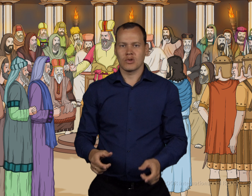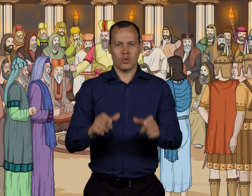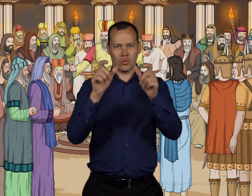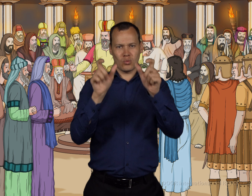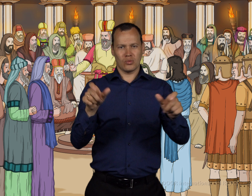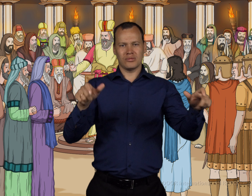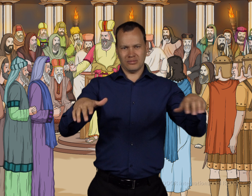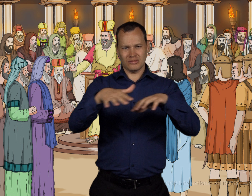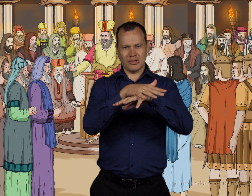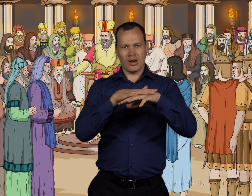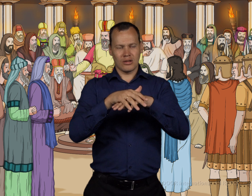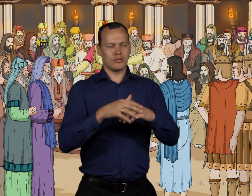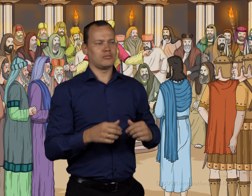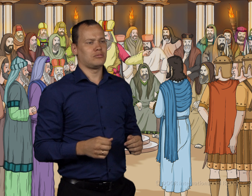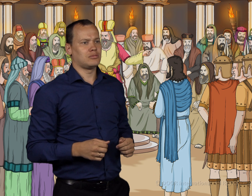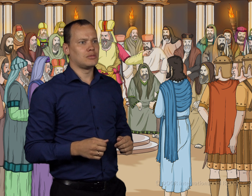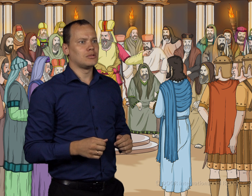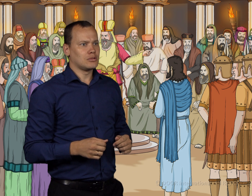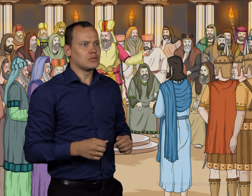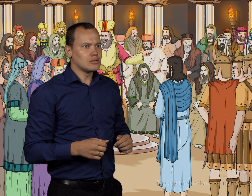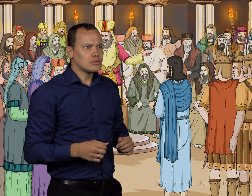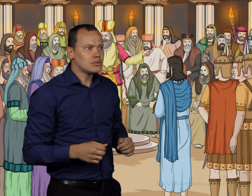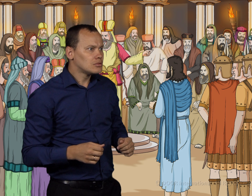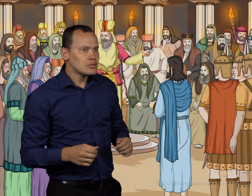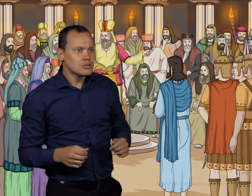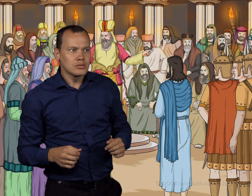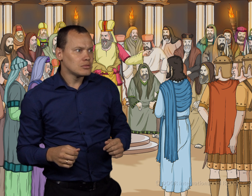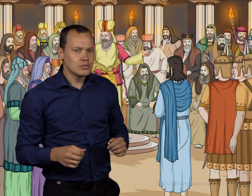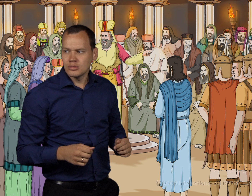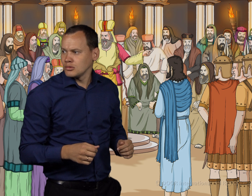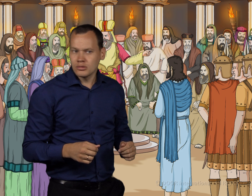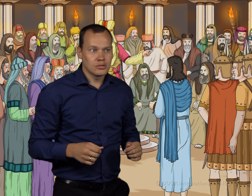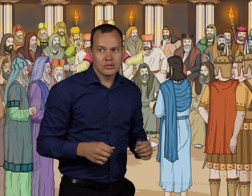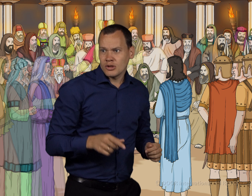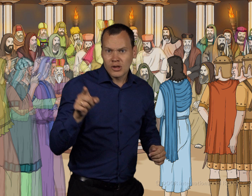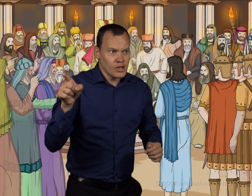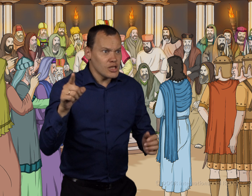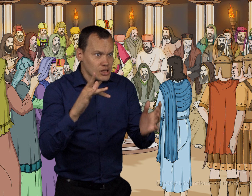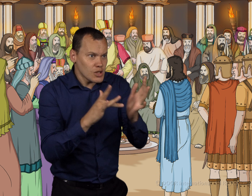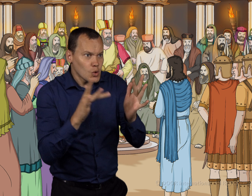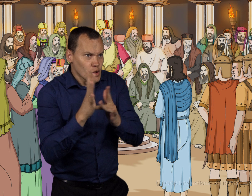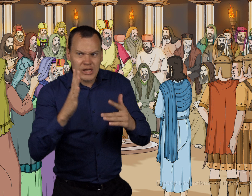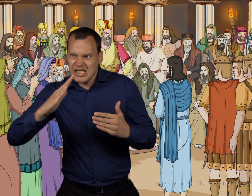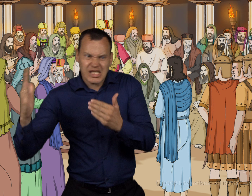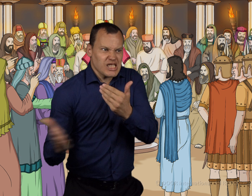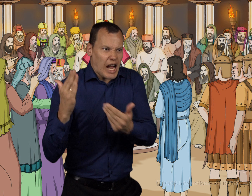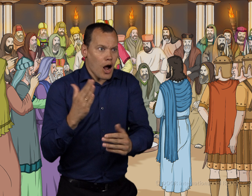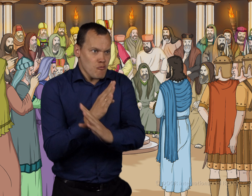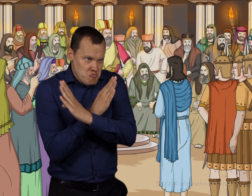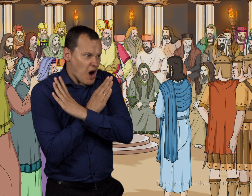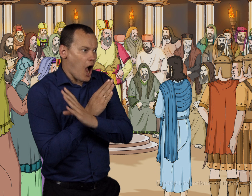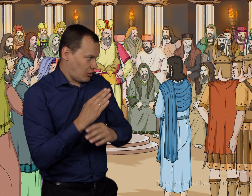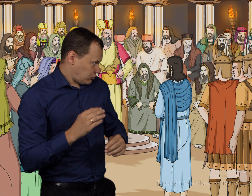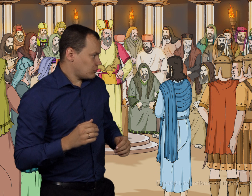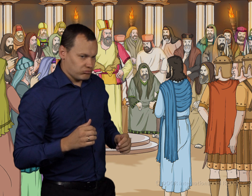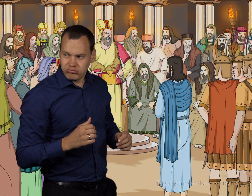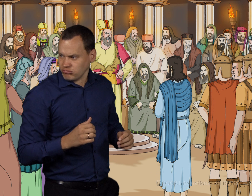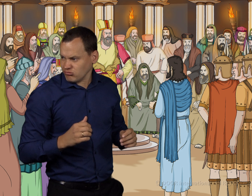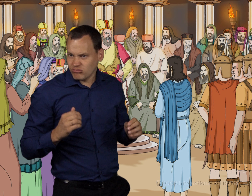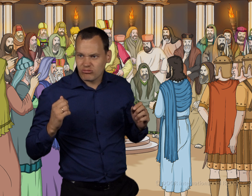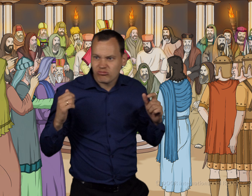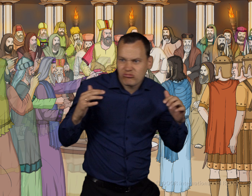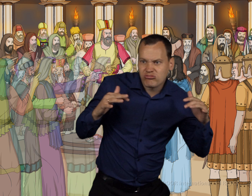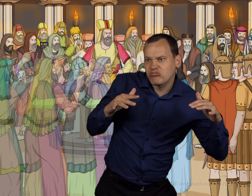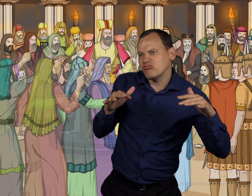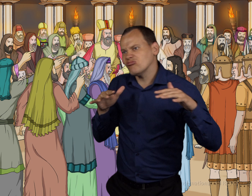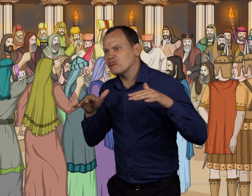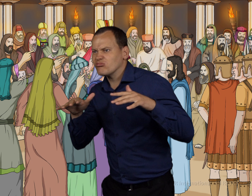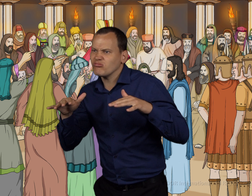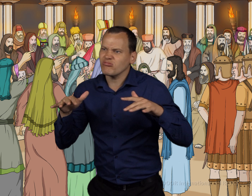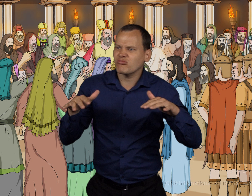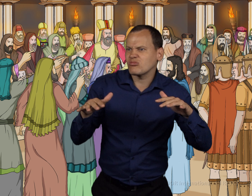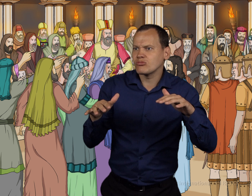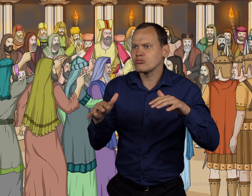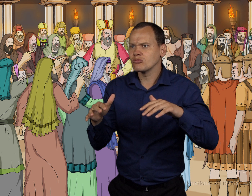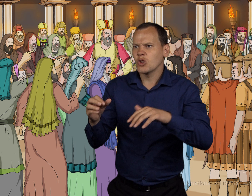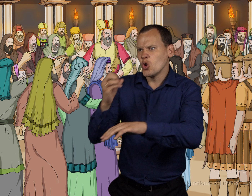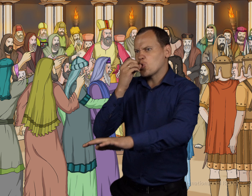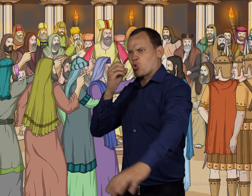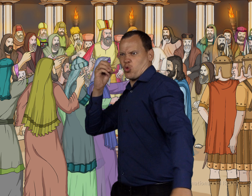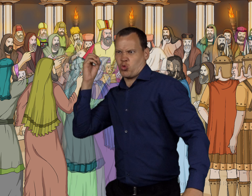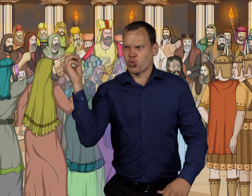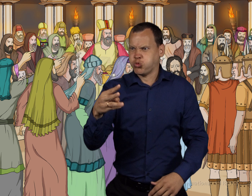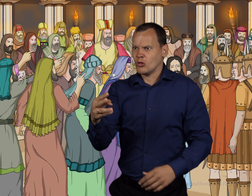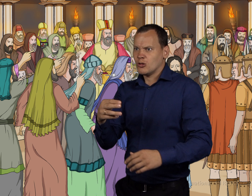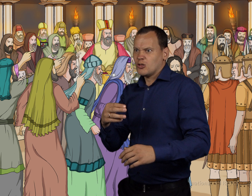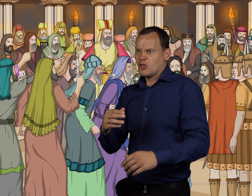“He deserves to die,” they answered.